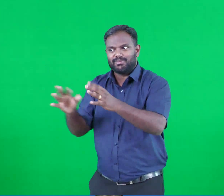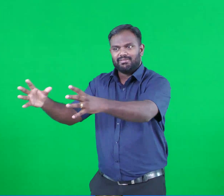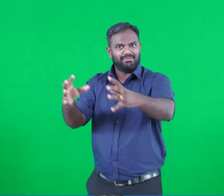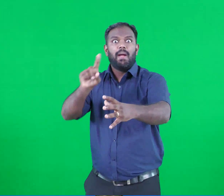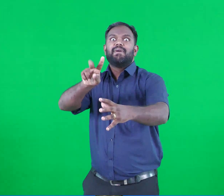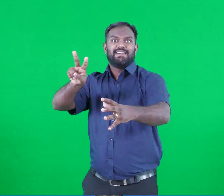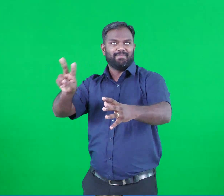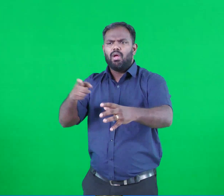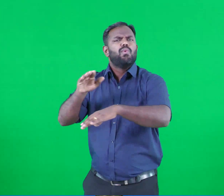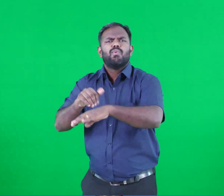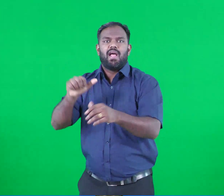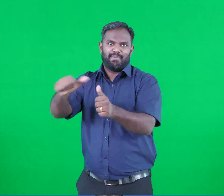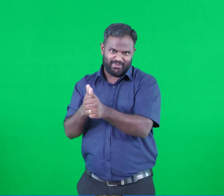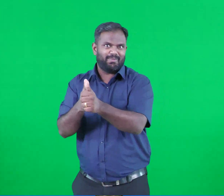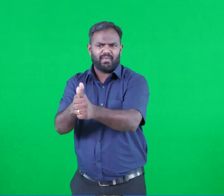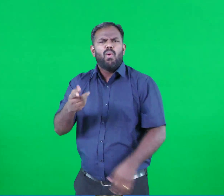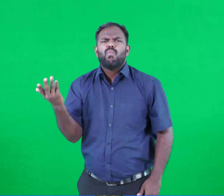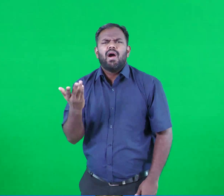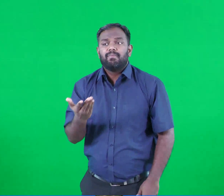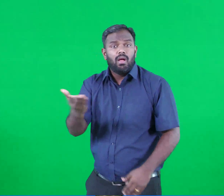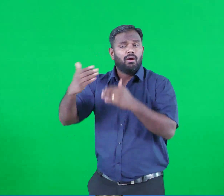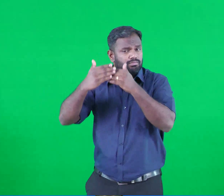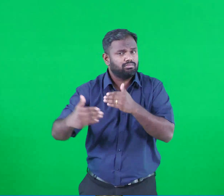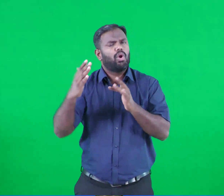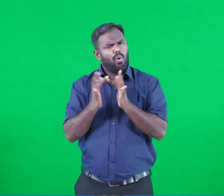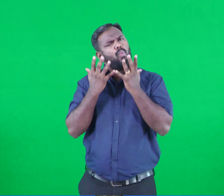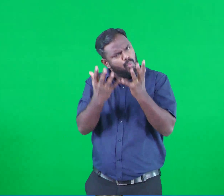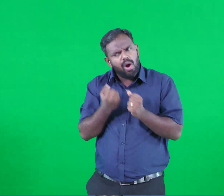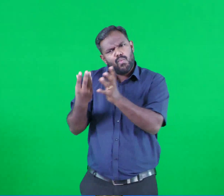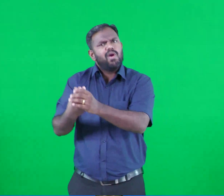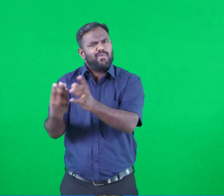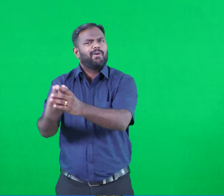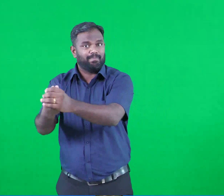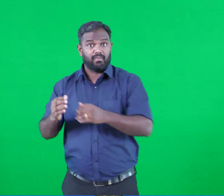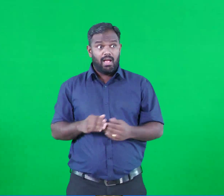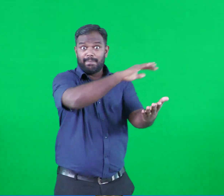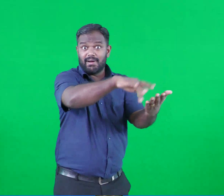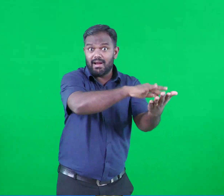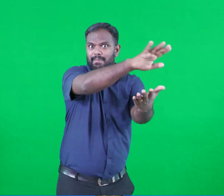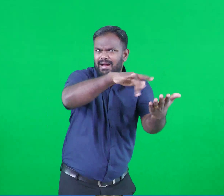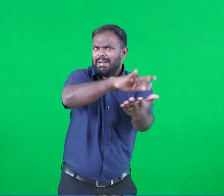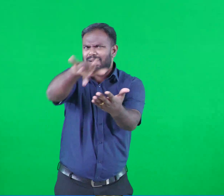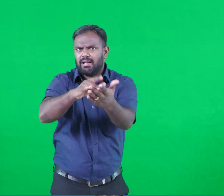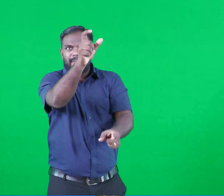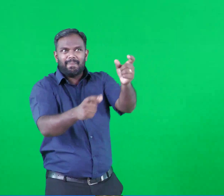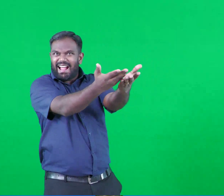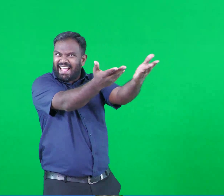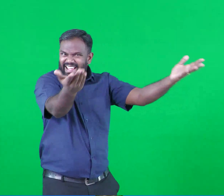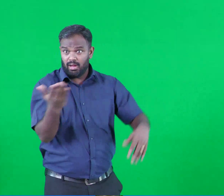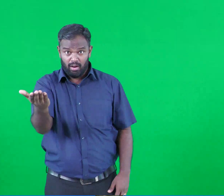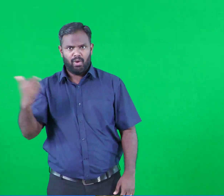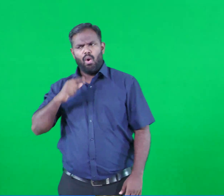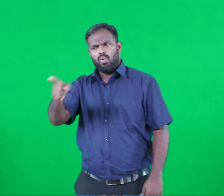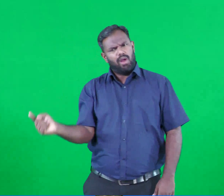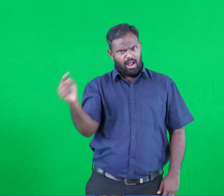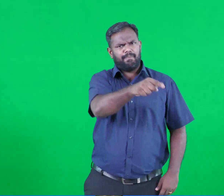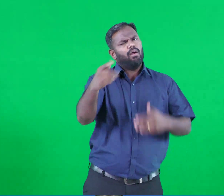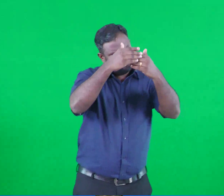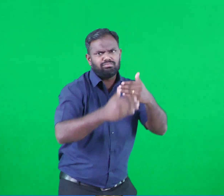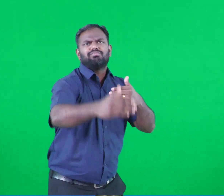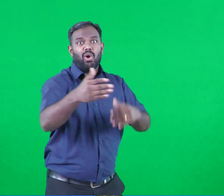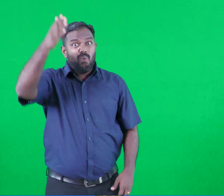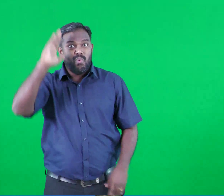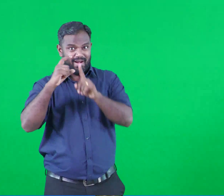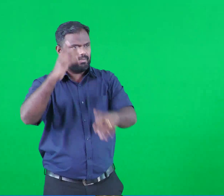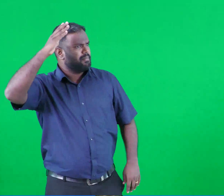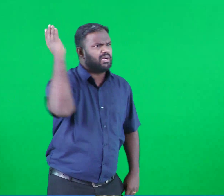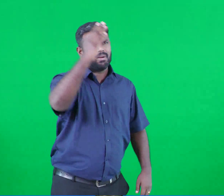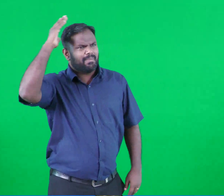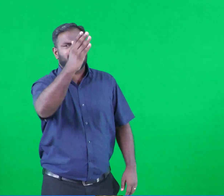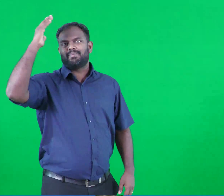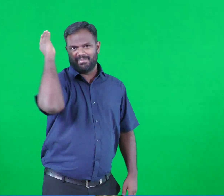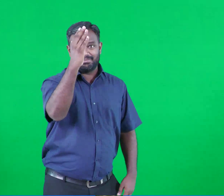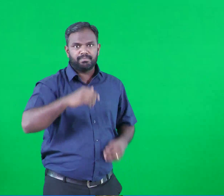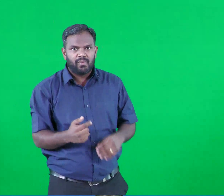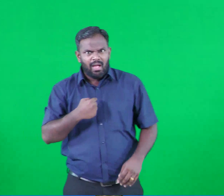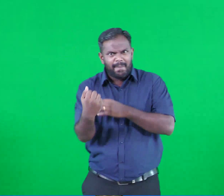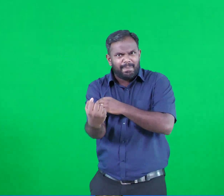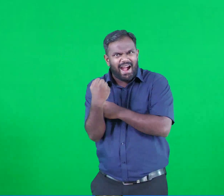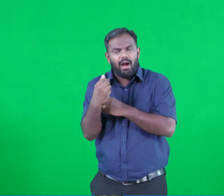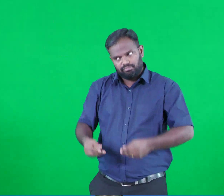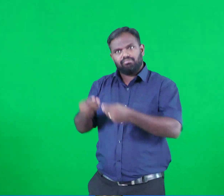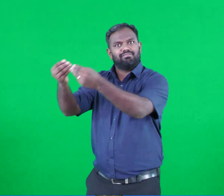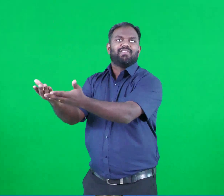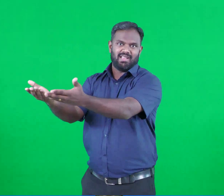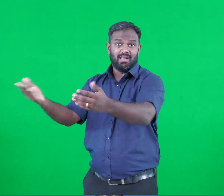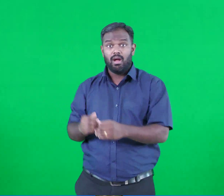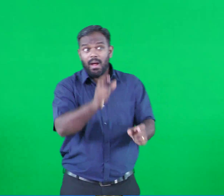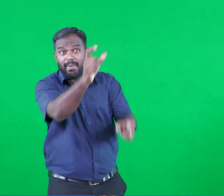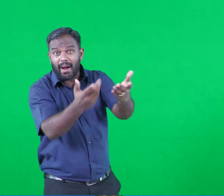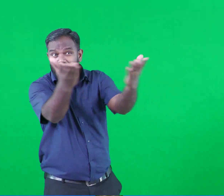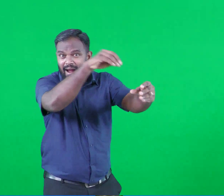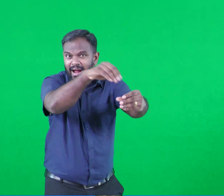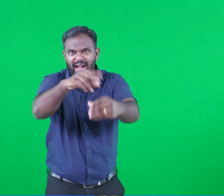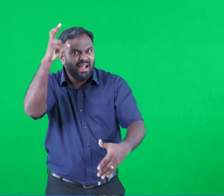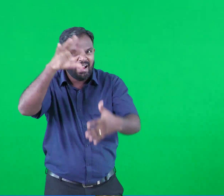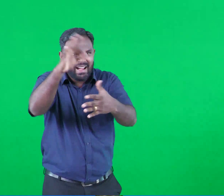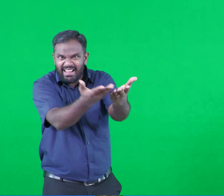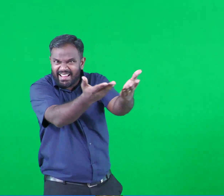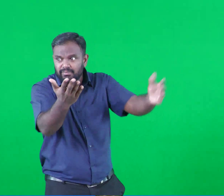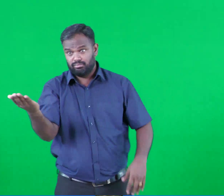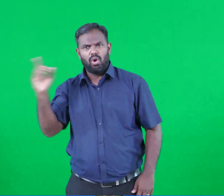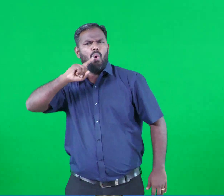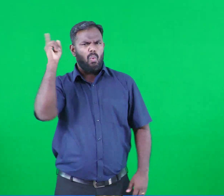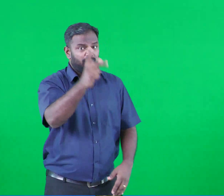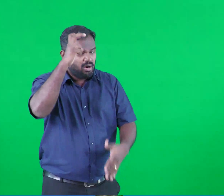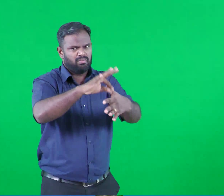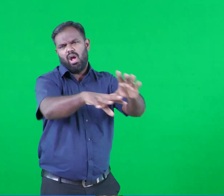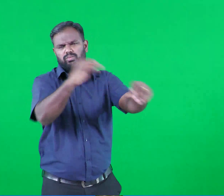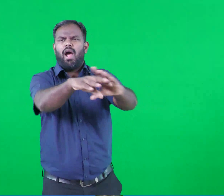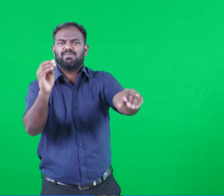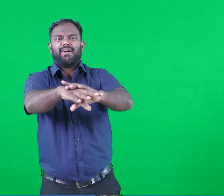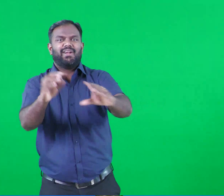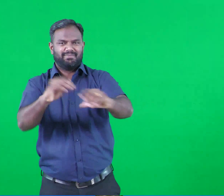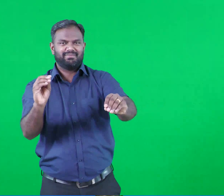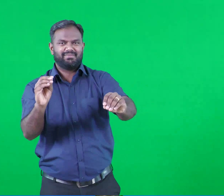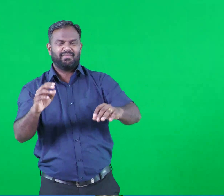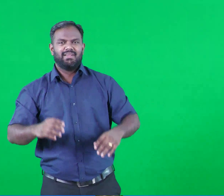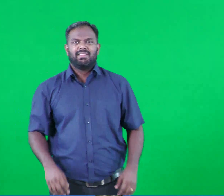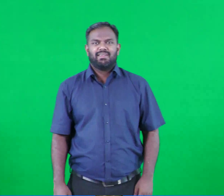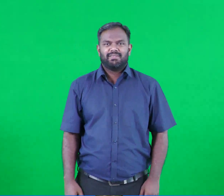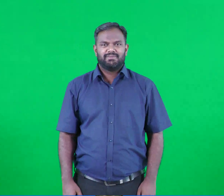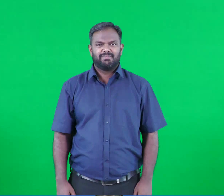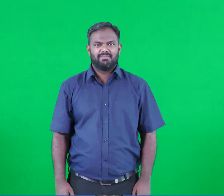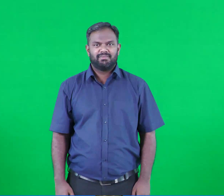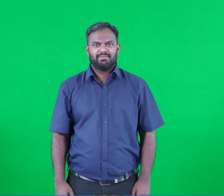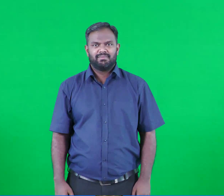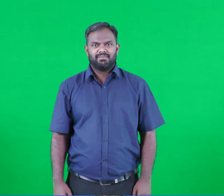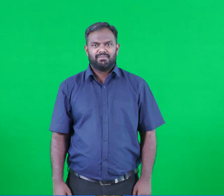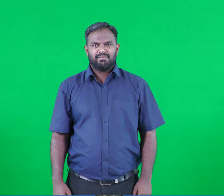He appointed twelve of them, whom He designated as apostles, to accompany Him, to be sent out to preach, and to have authority to drive out demons.